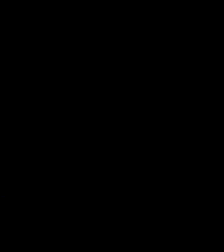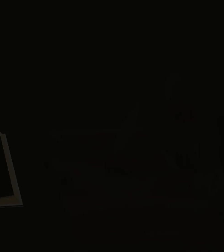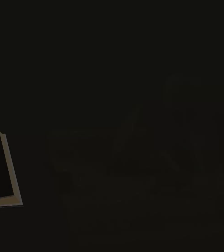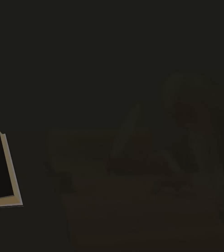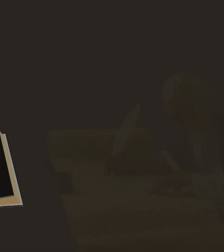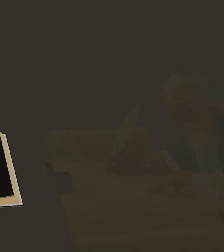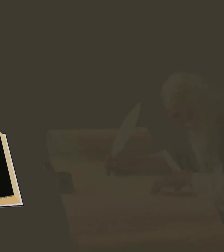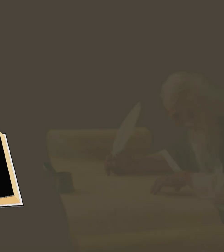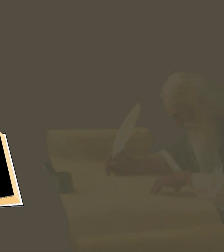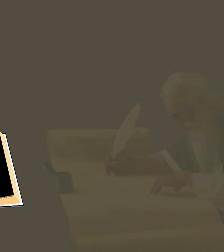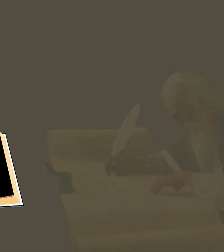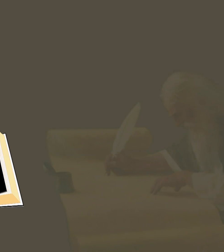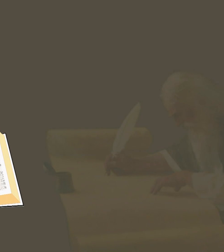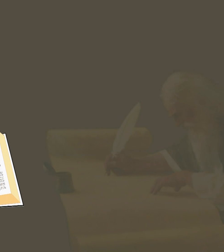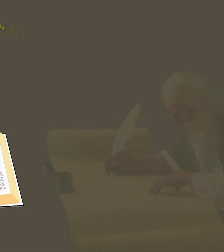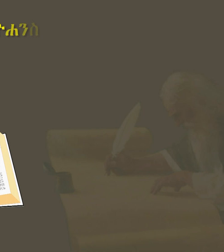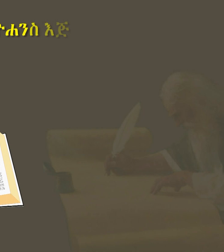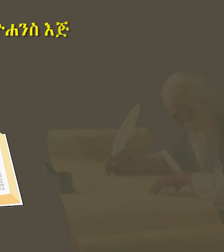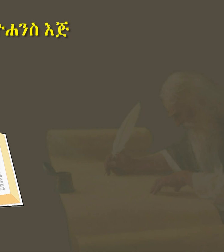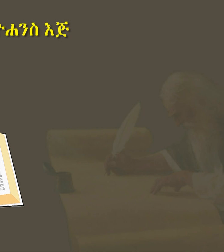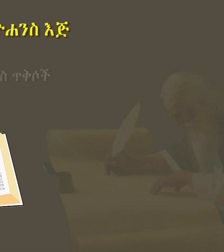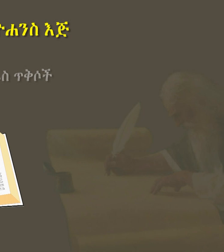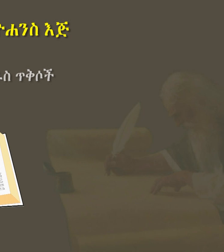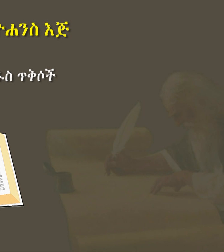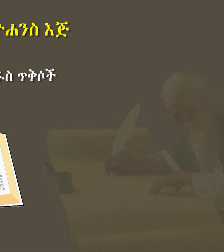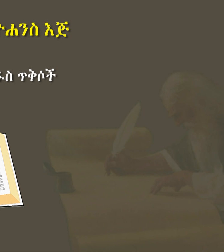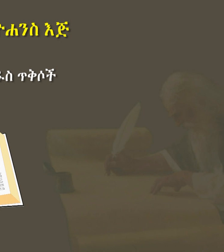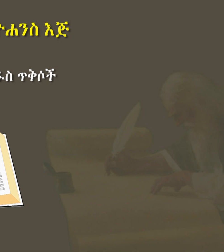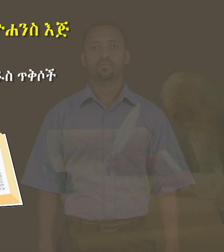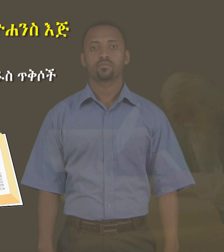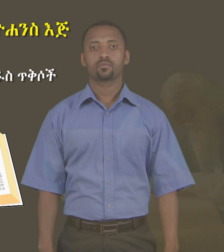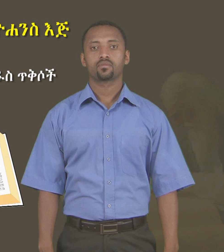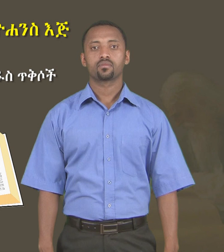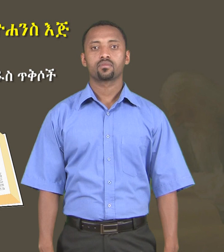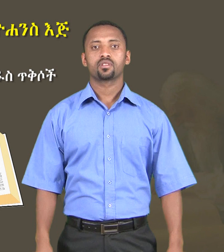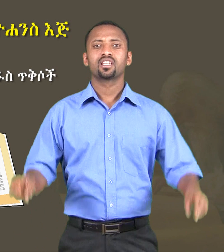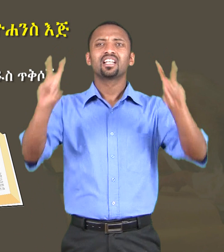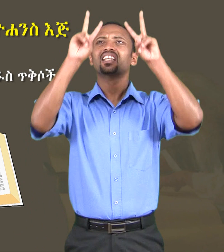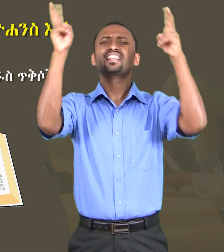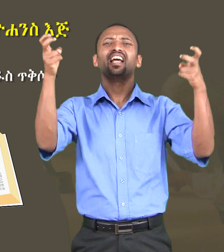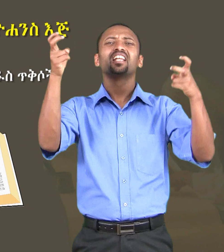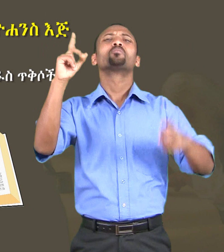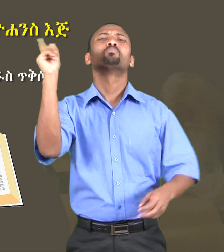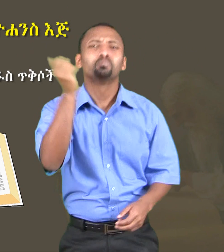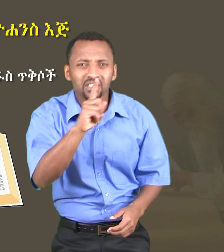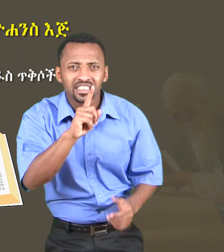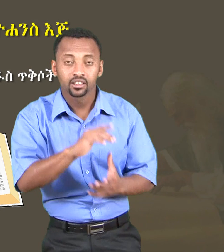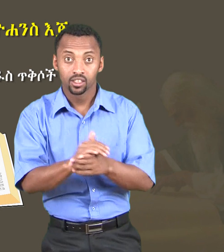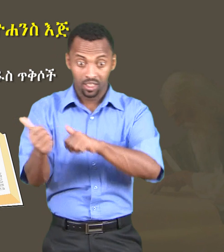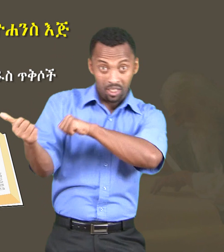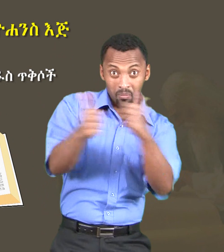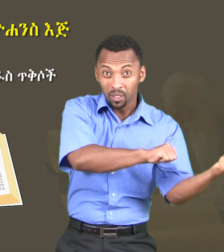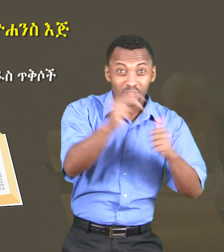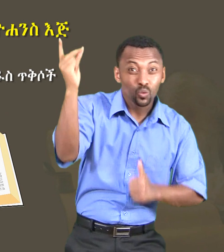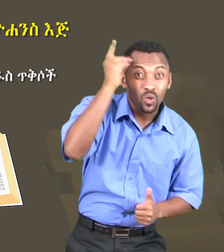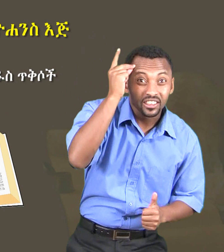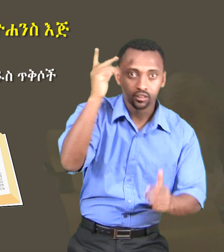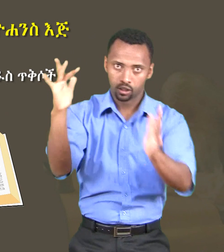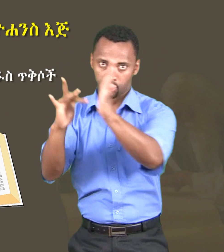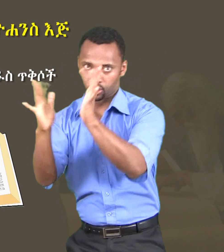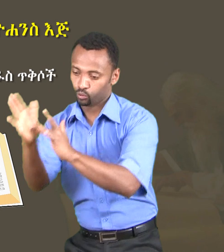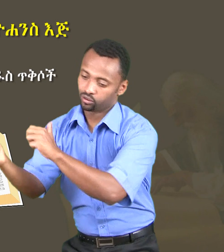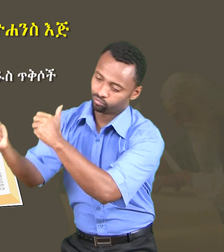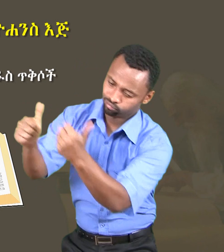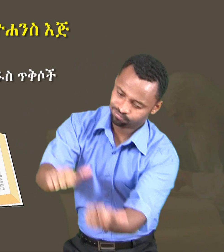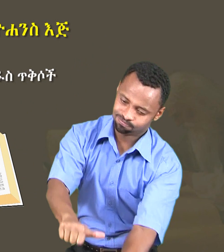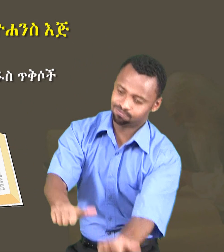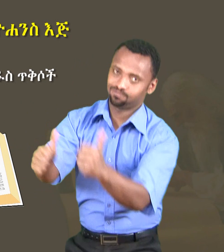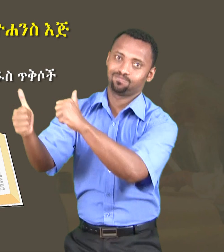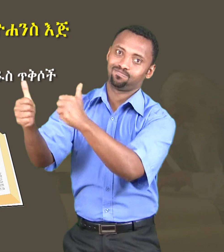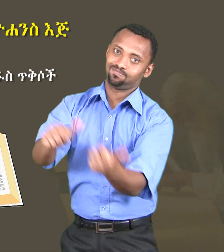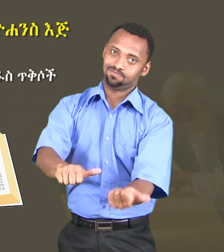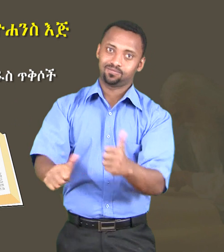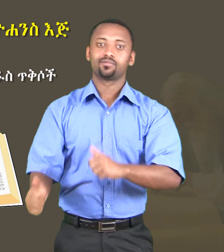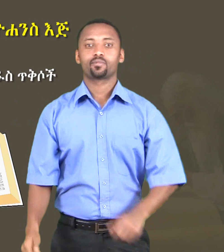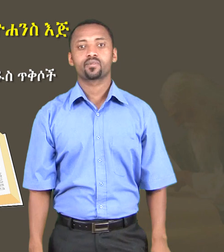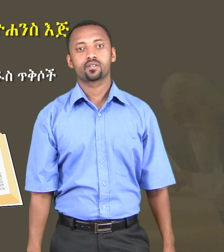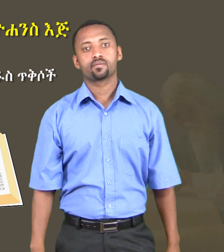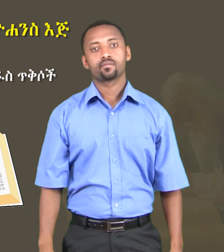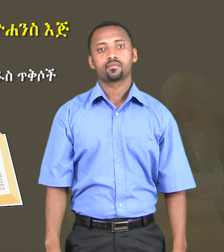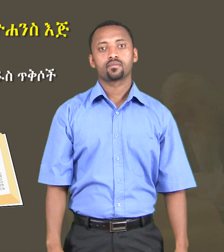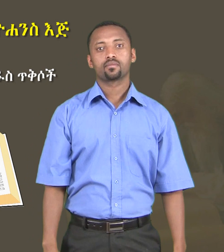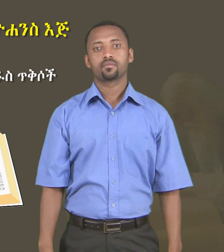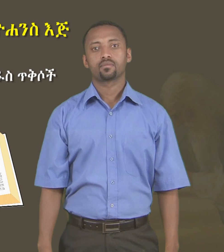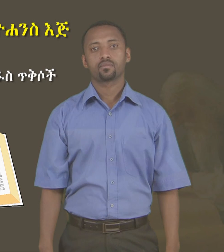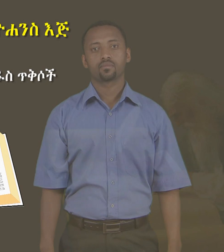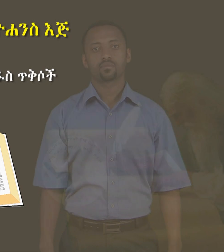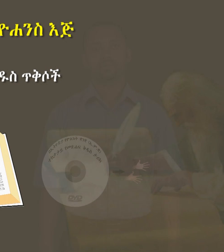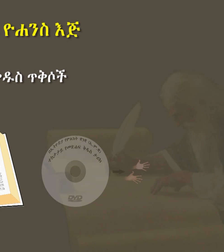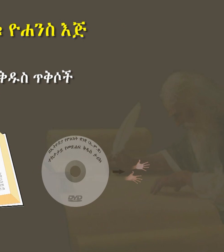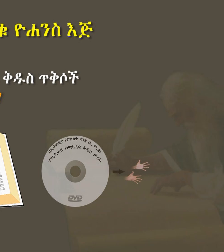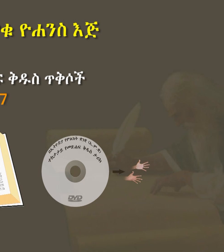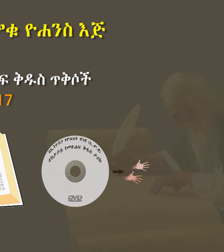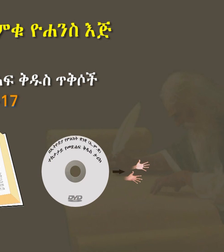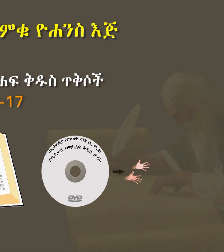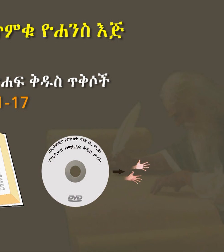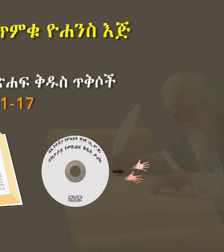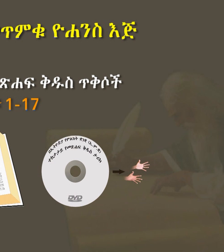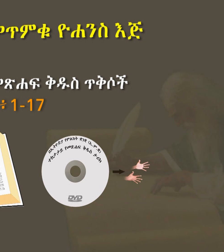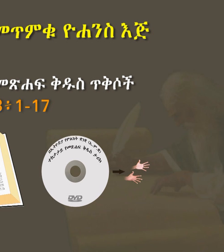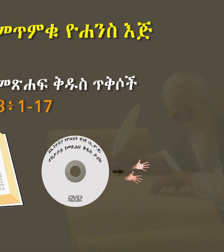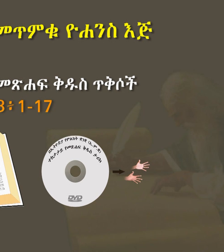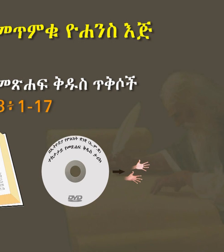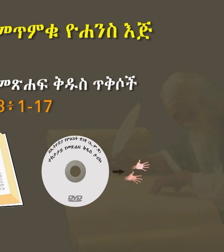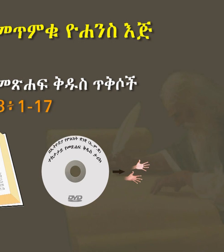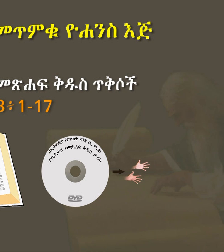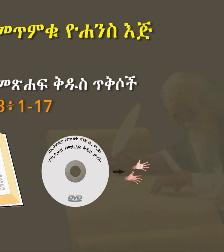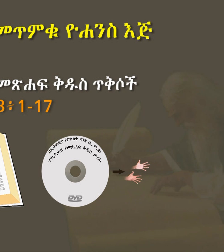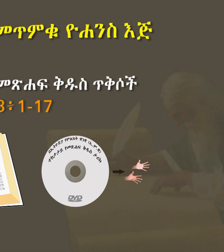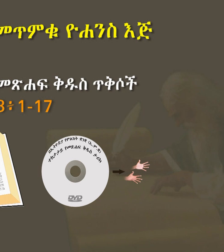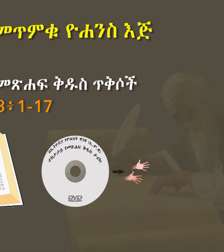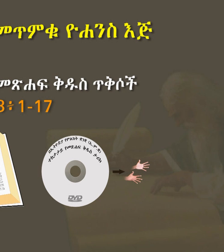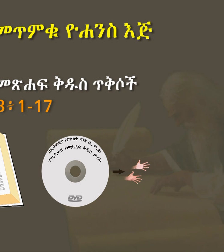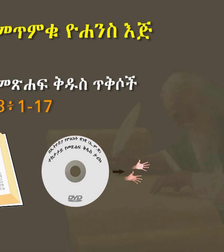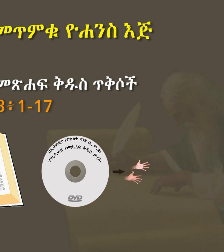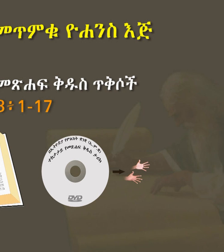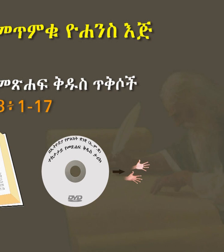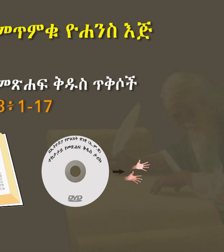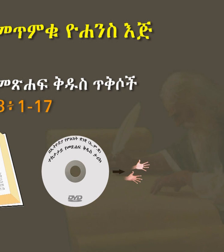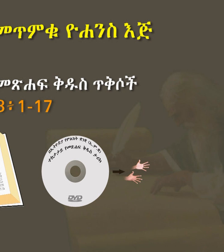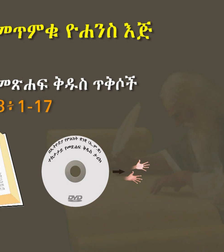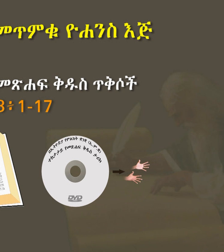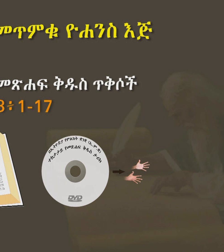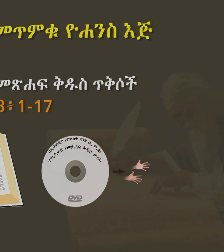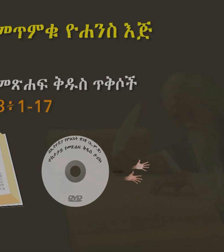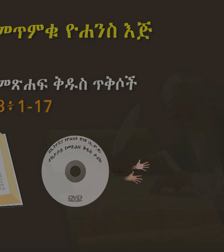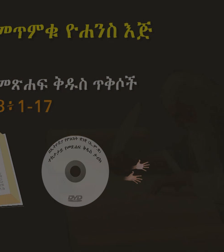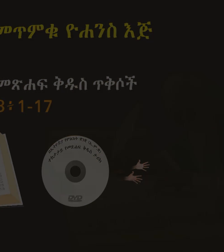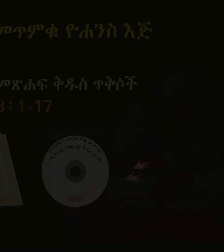John the Baptist baptizes Jesus